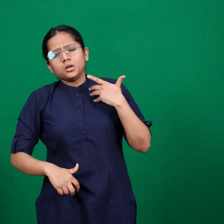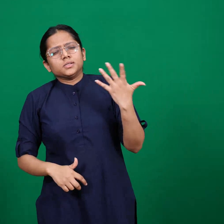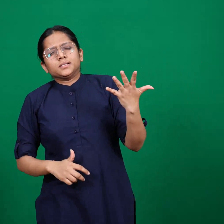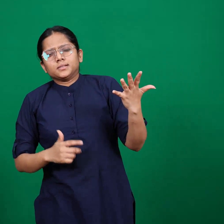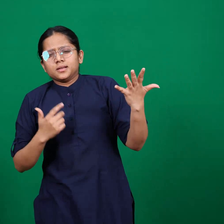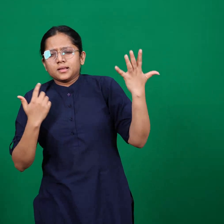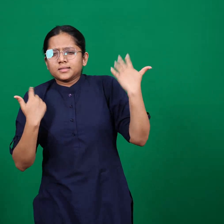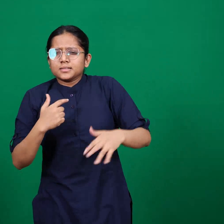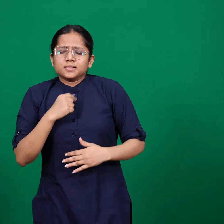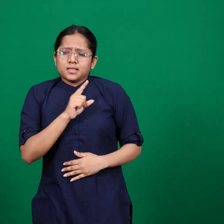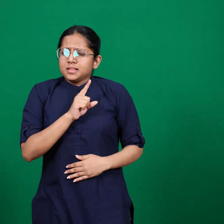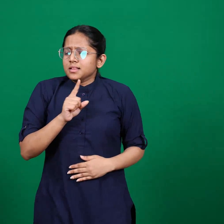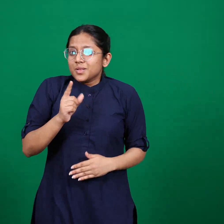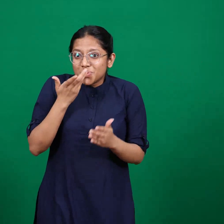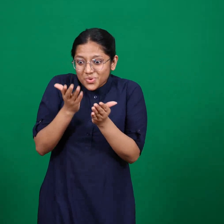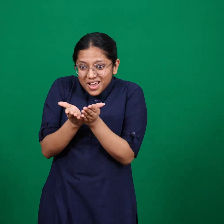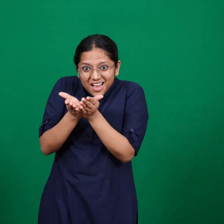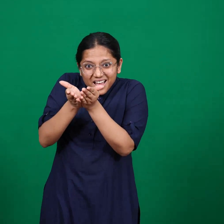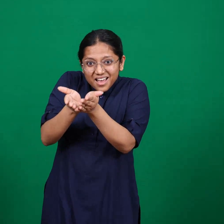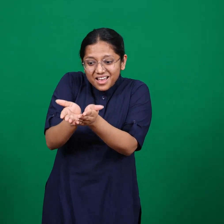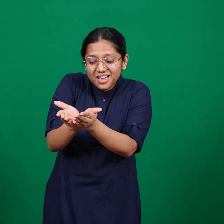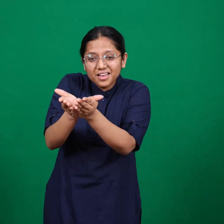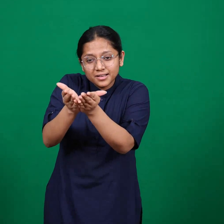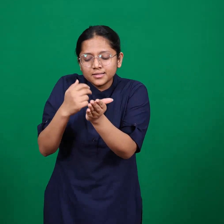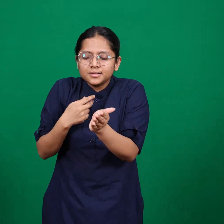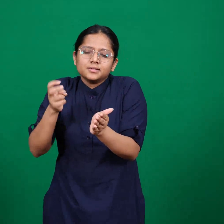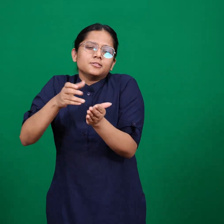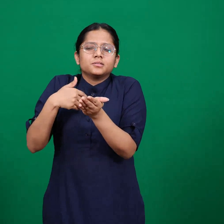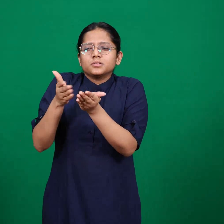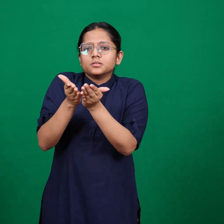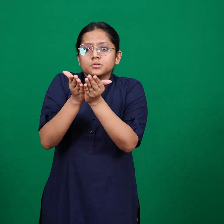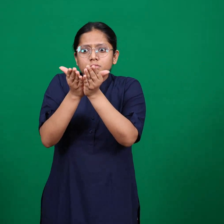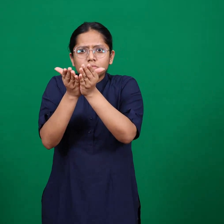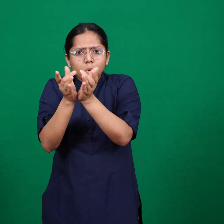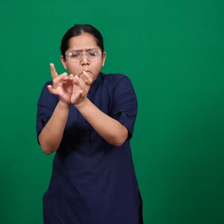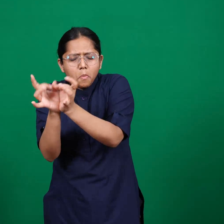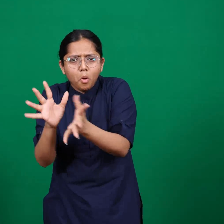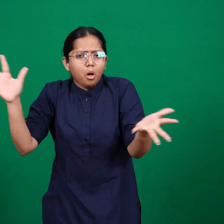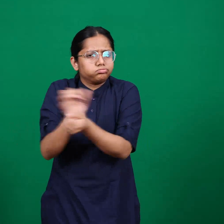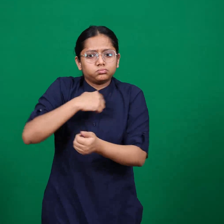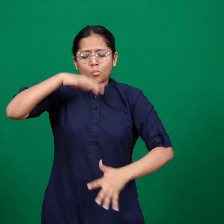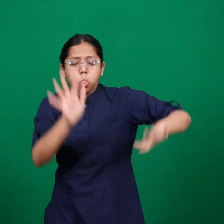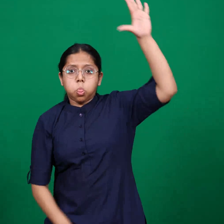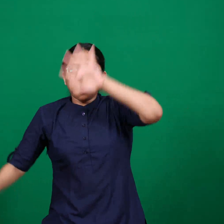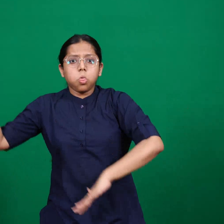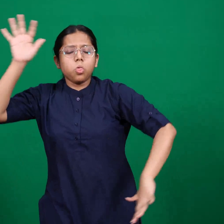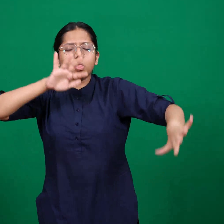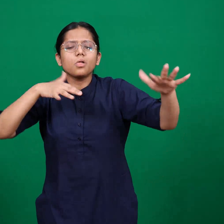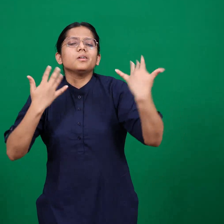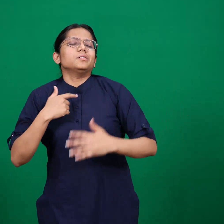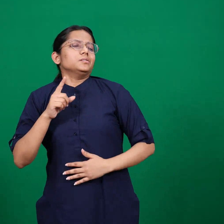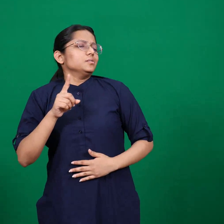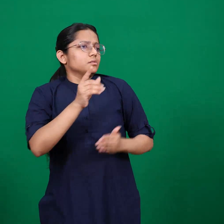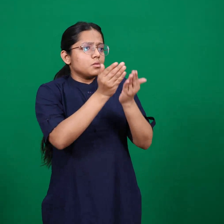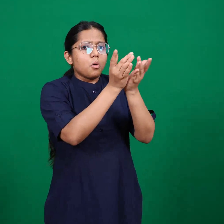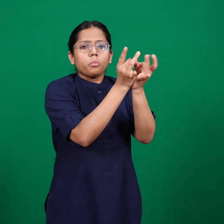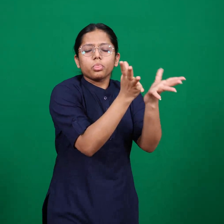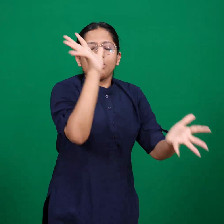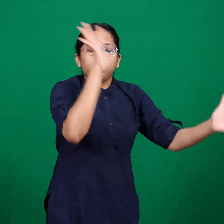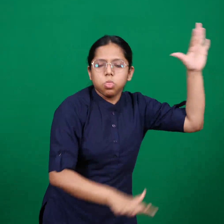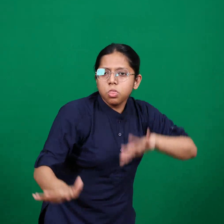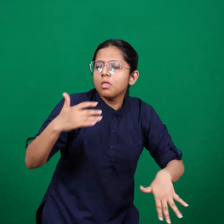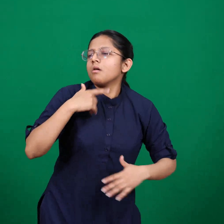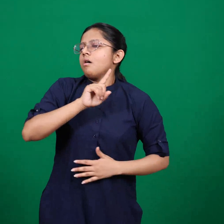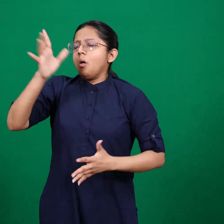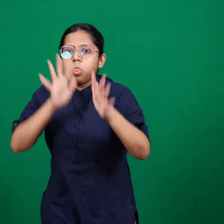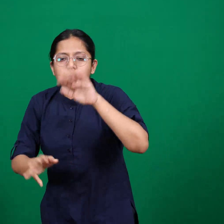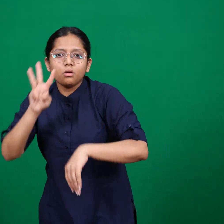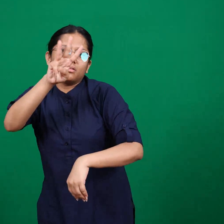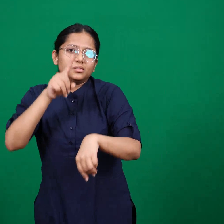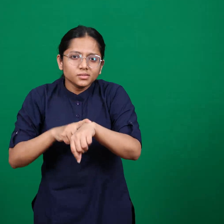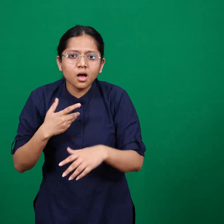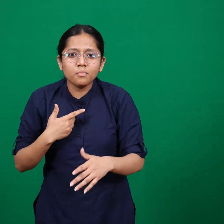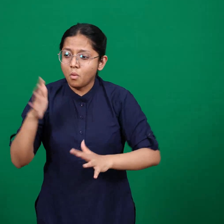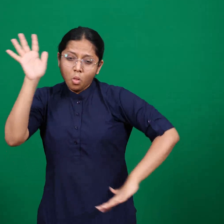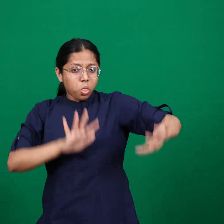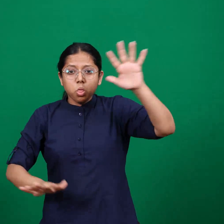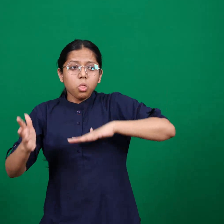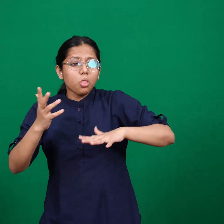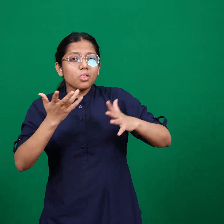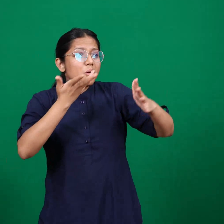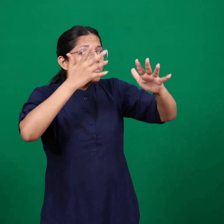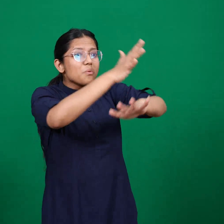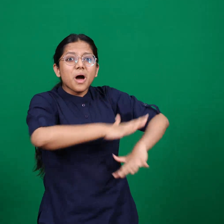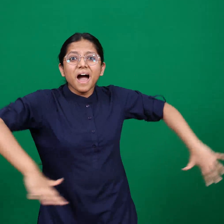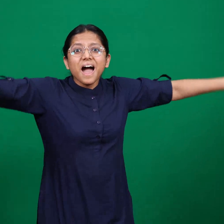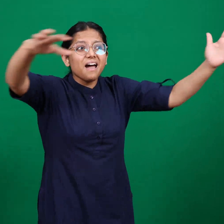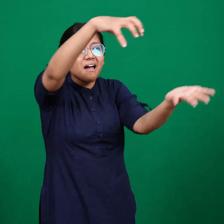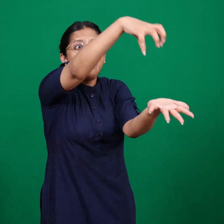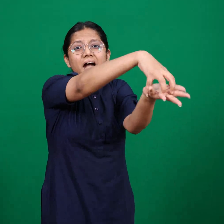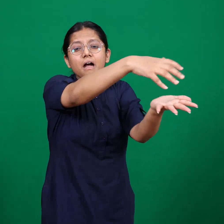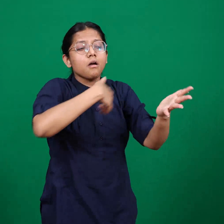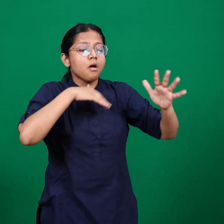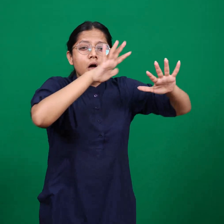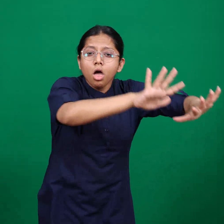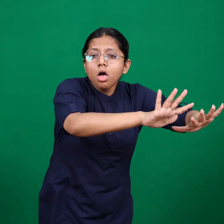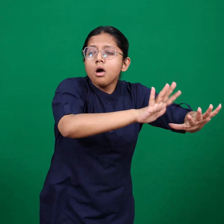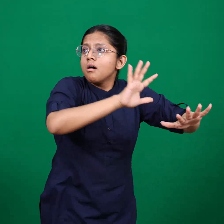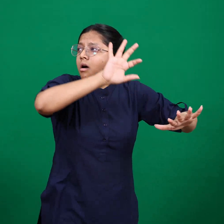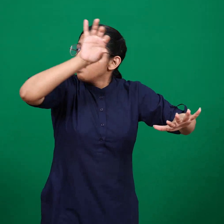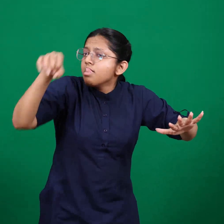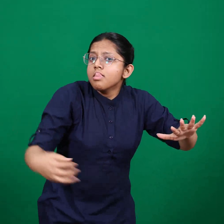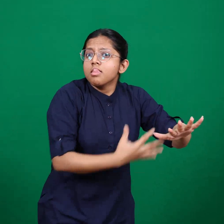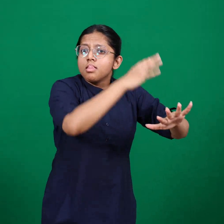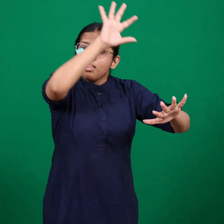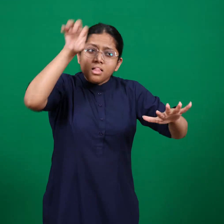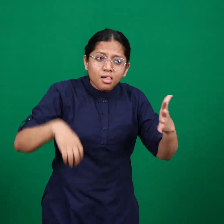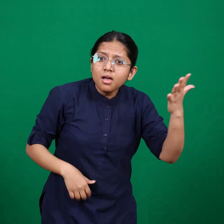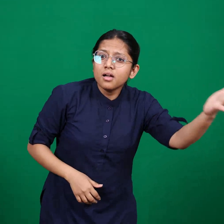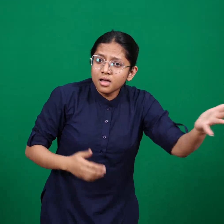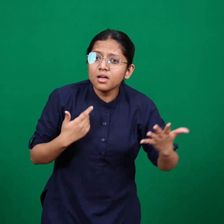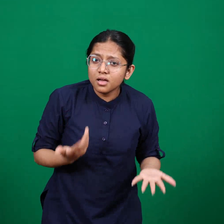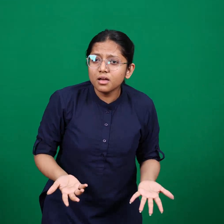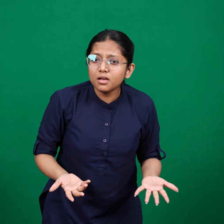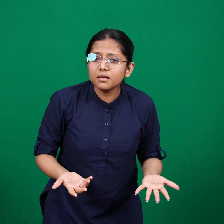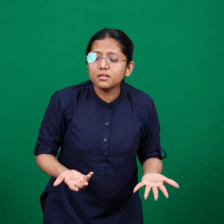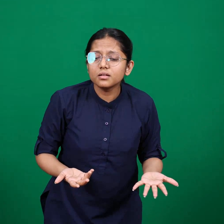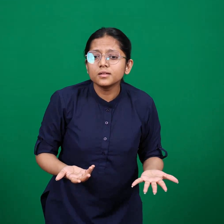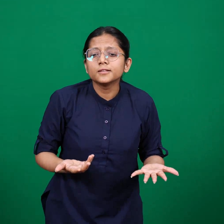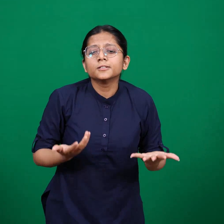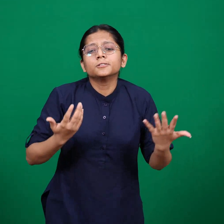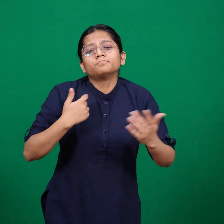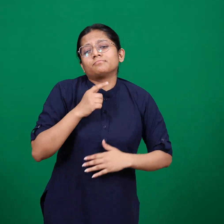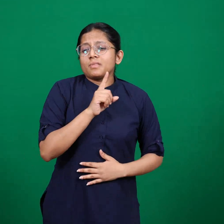I spent a night and a day in the open sea.